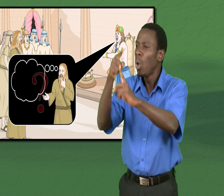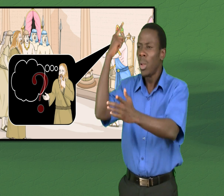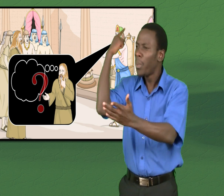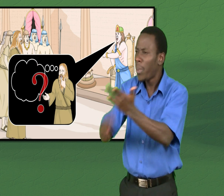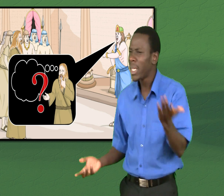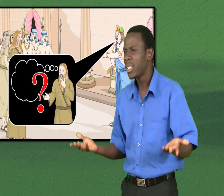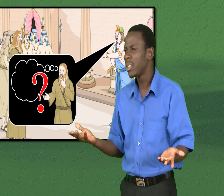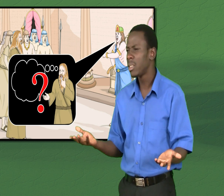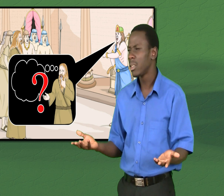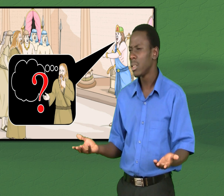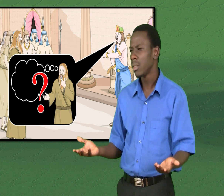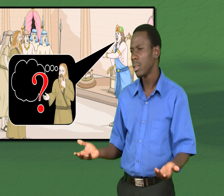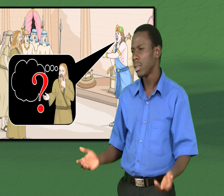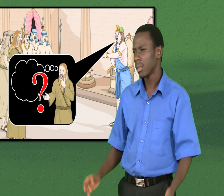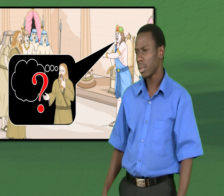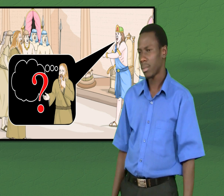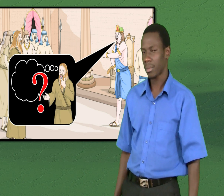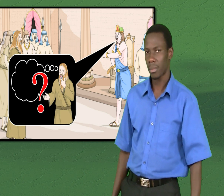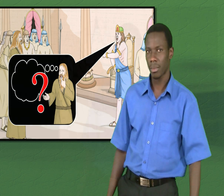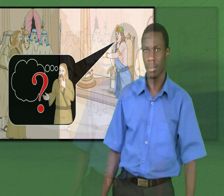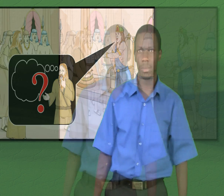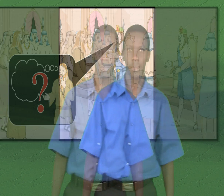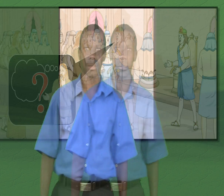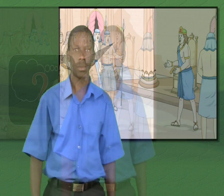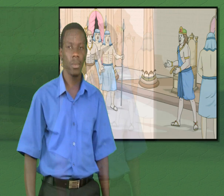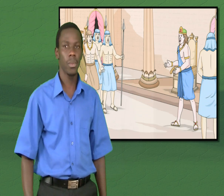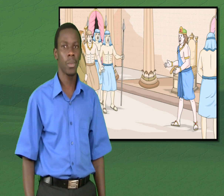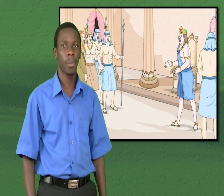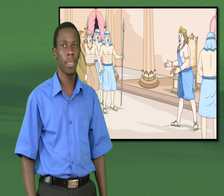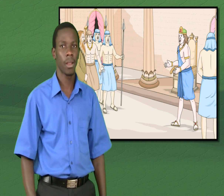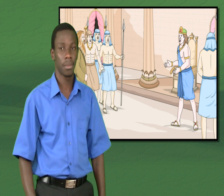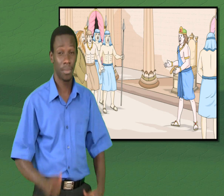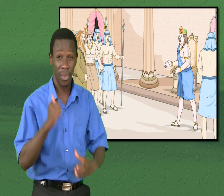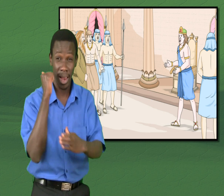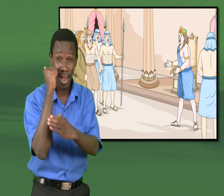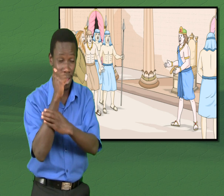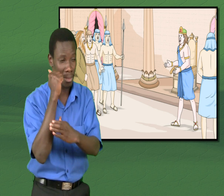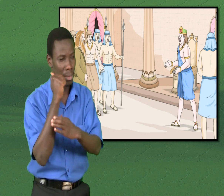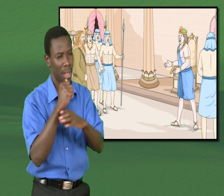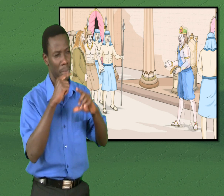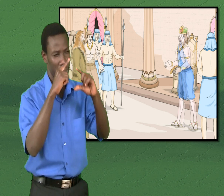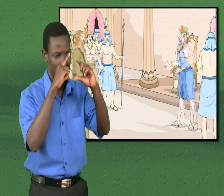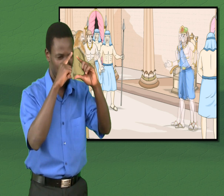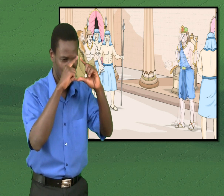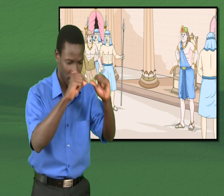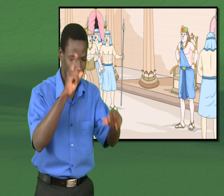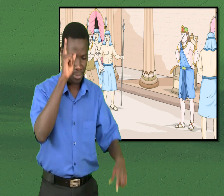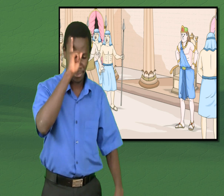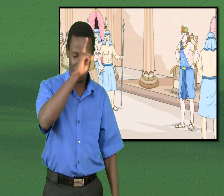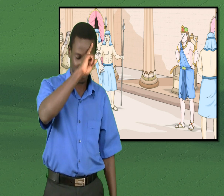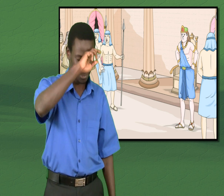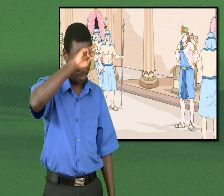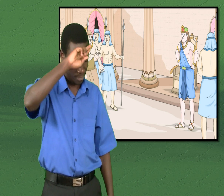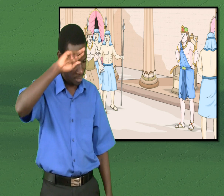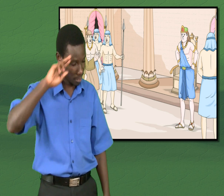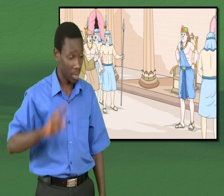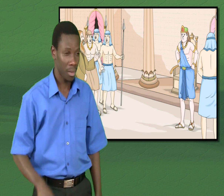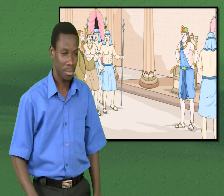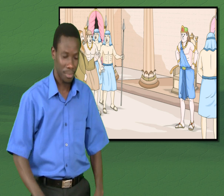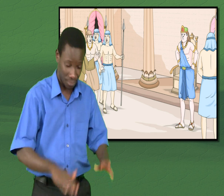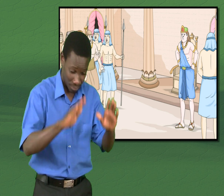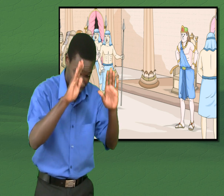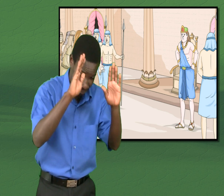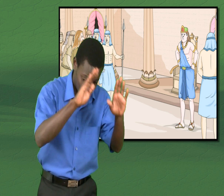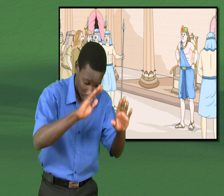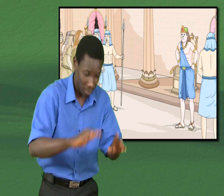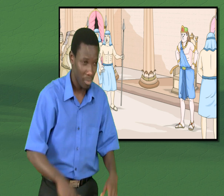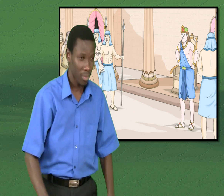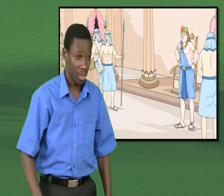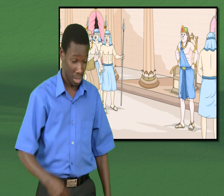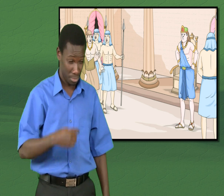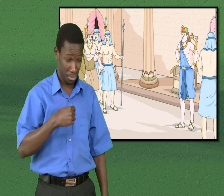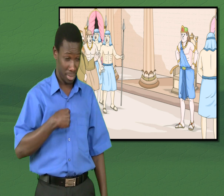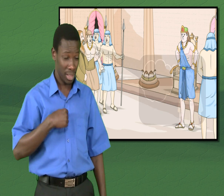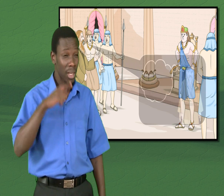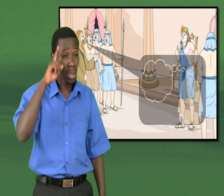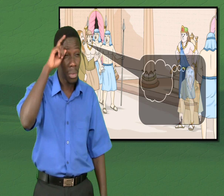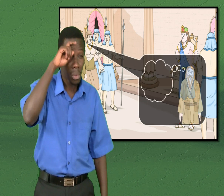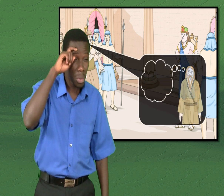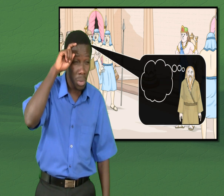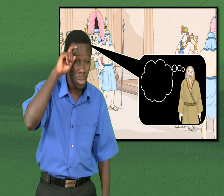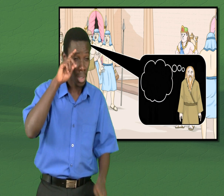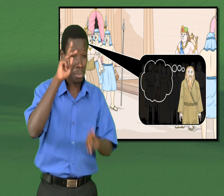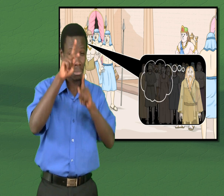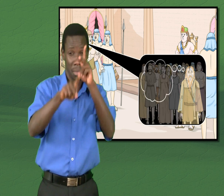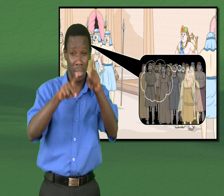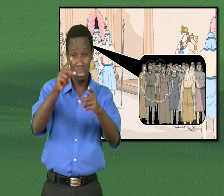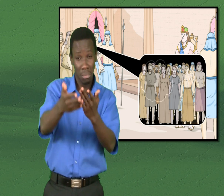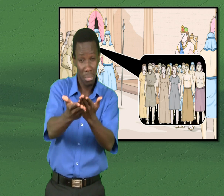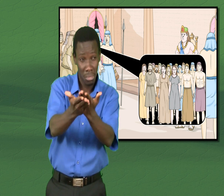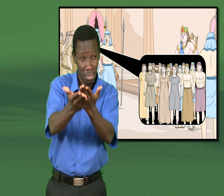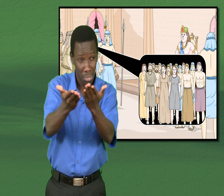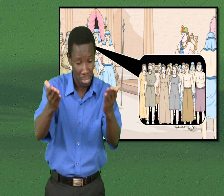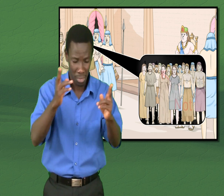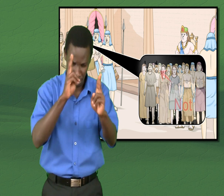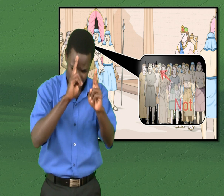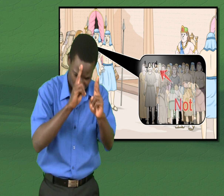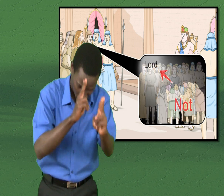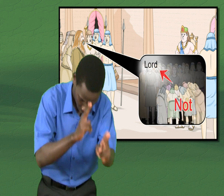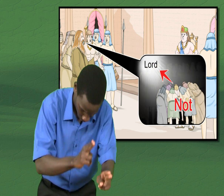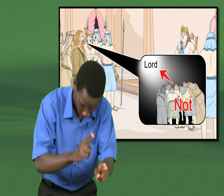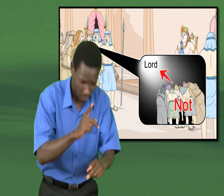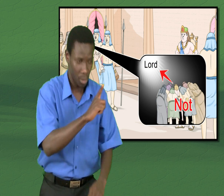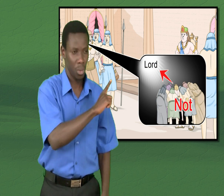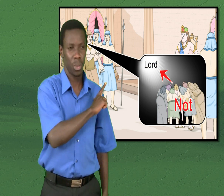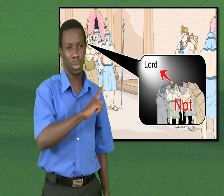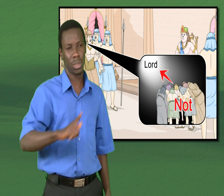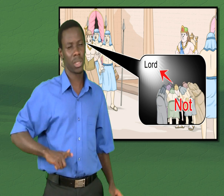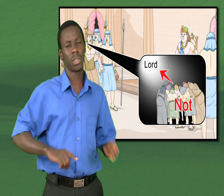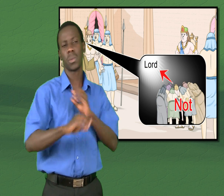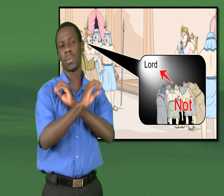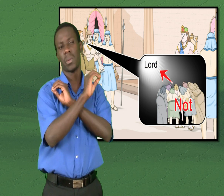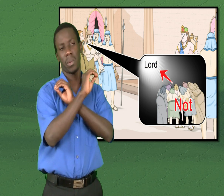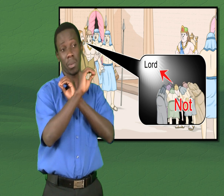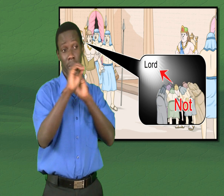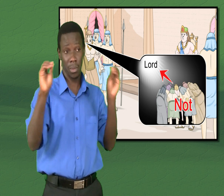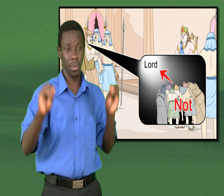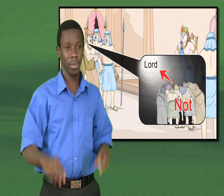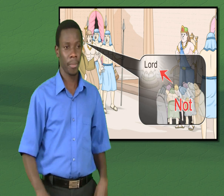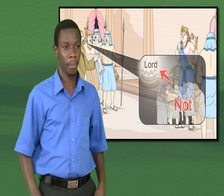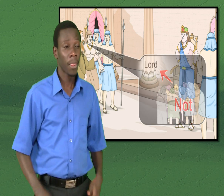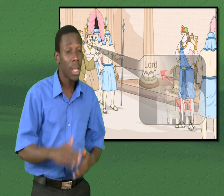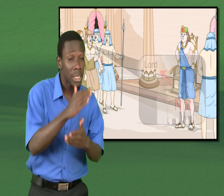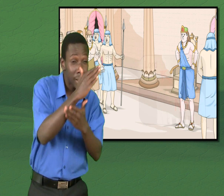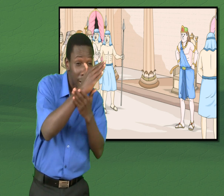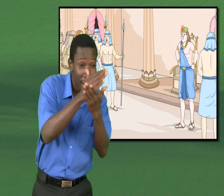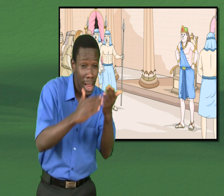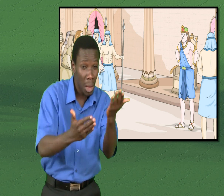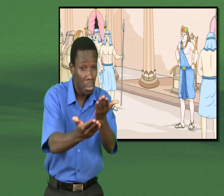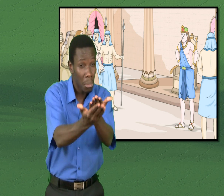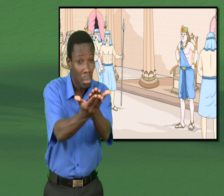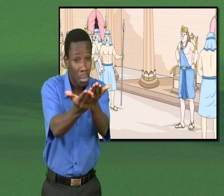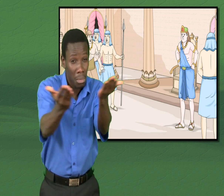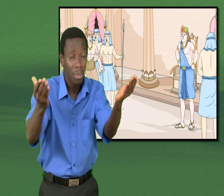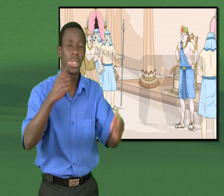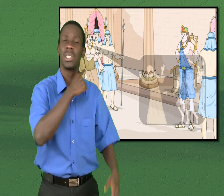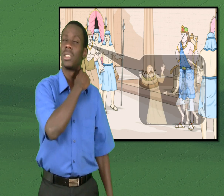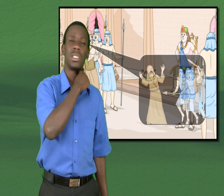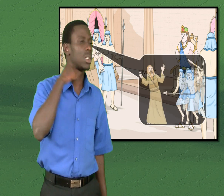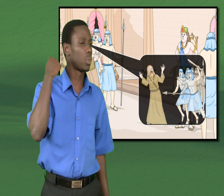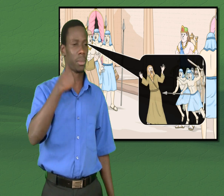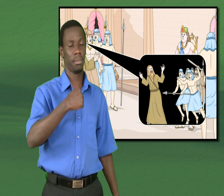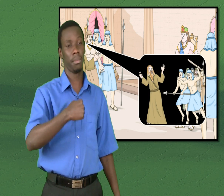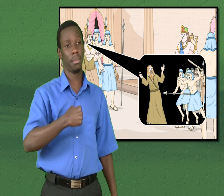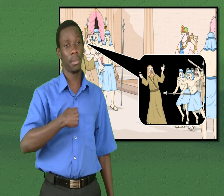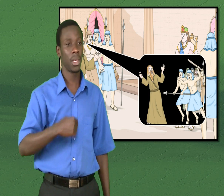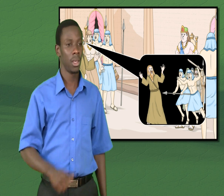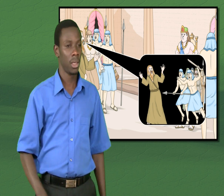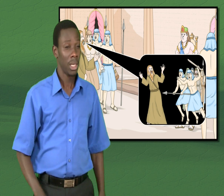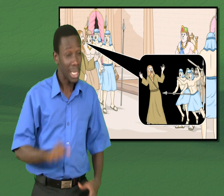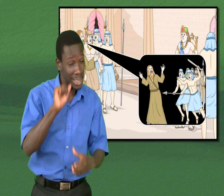Abraham replied, “I thought to myself, ‘Surely there is no fear of God in this place.